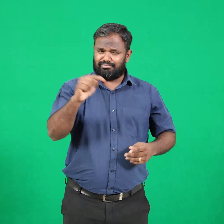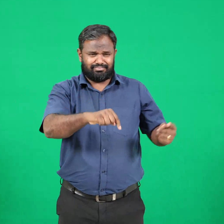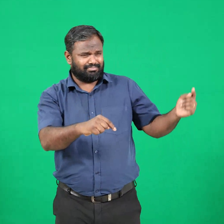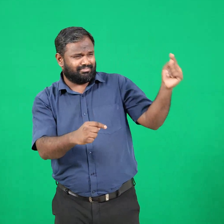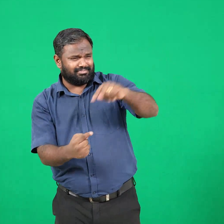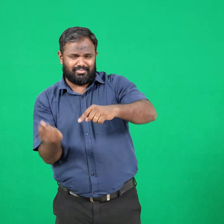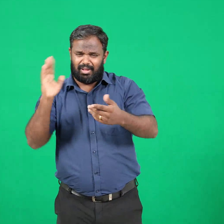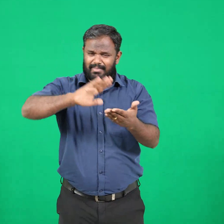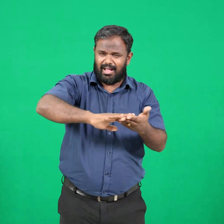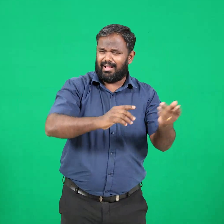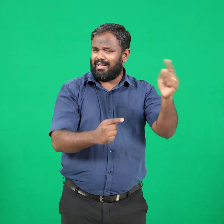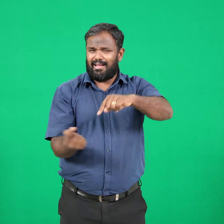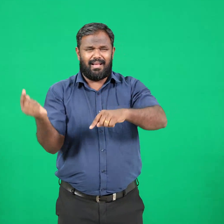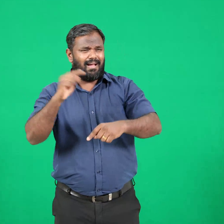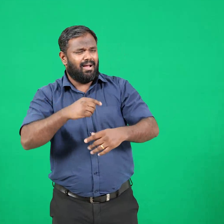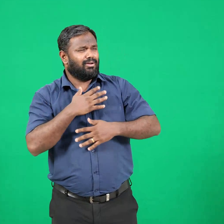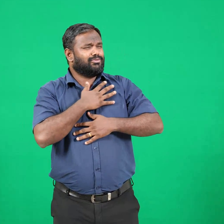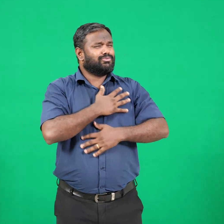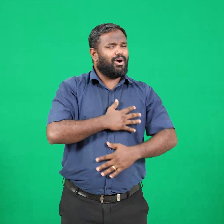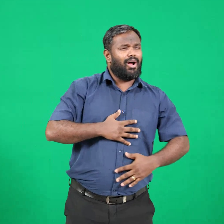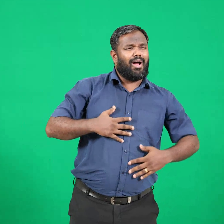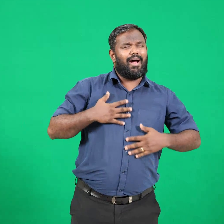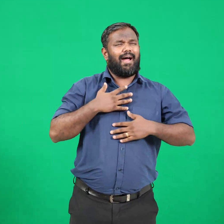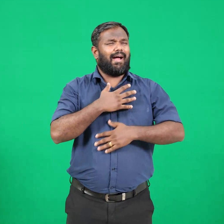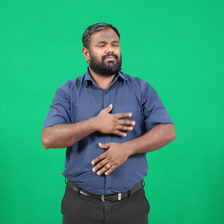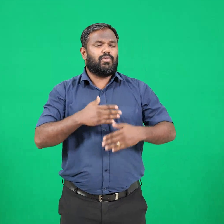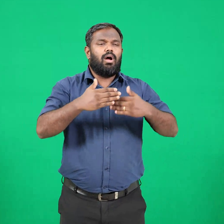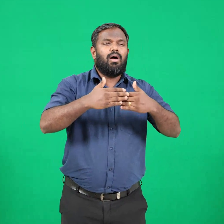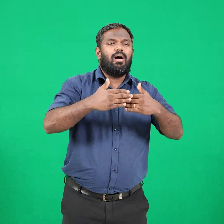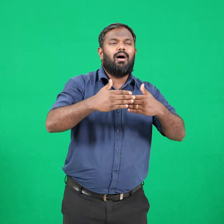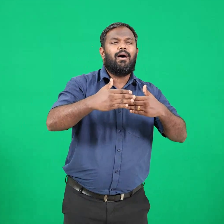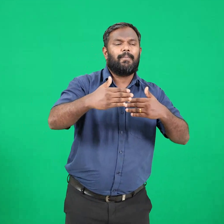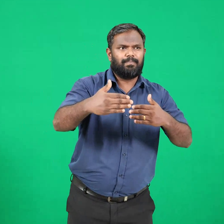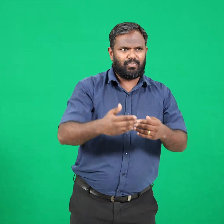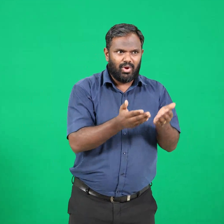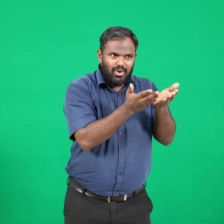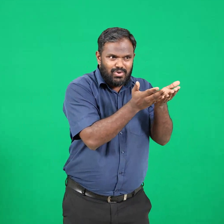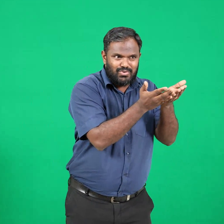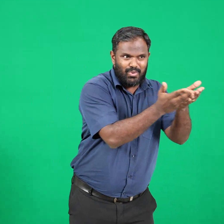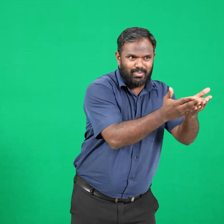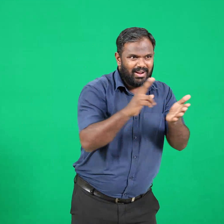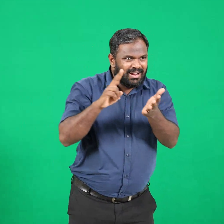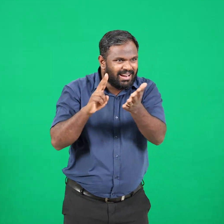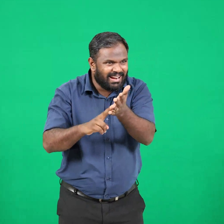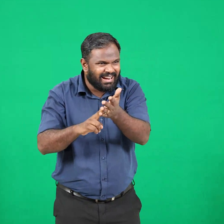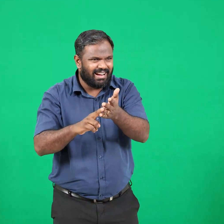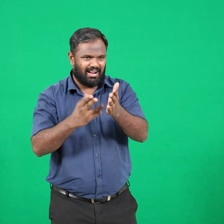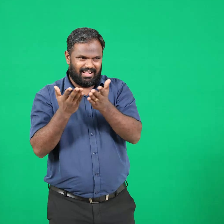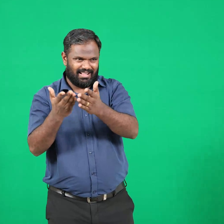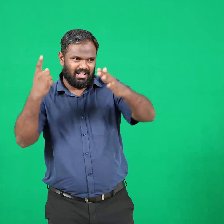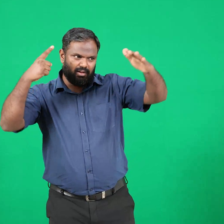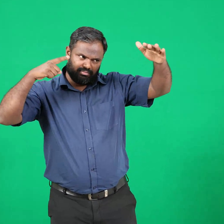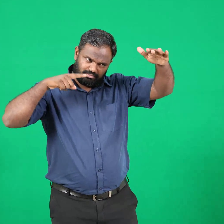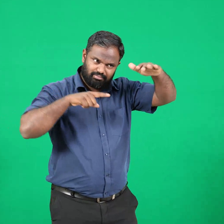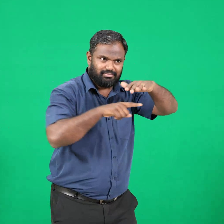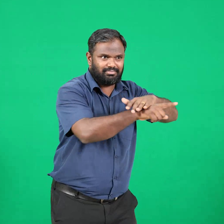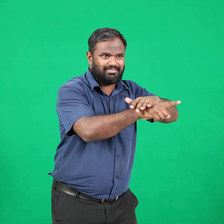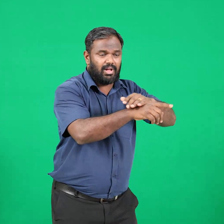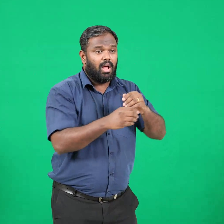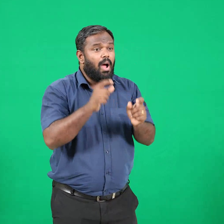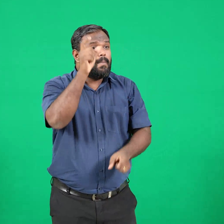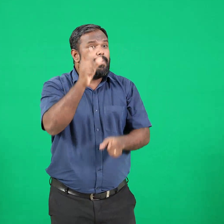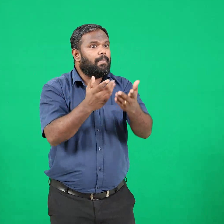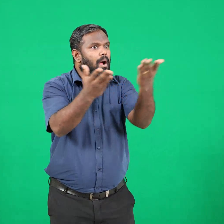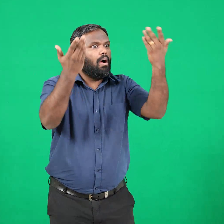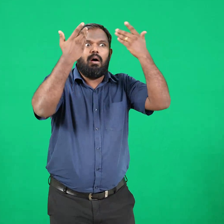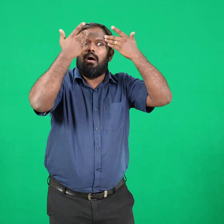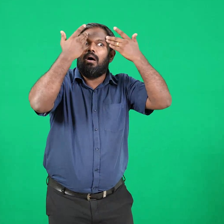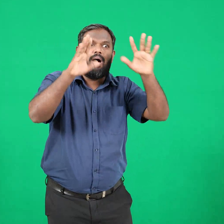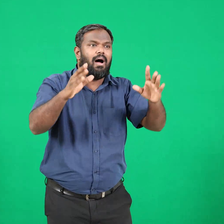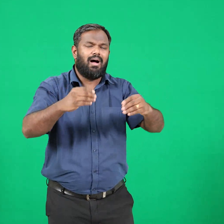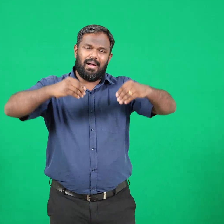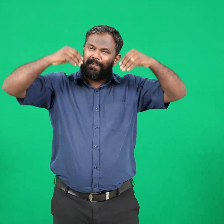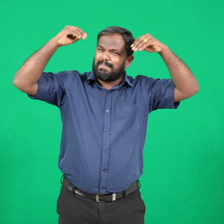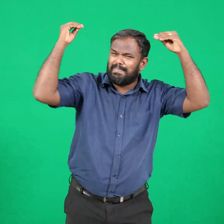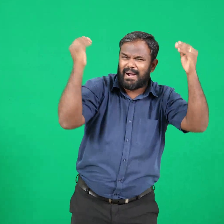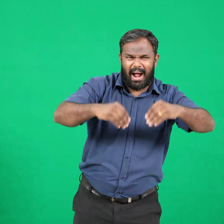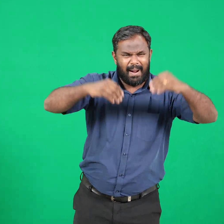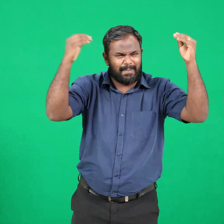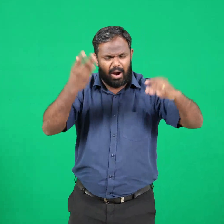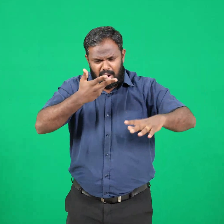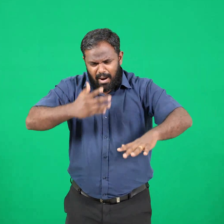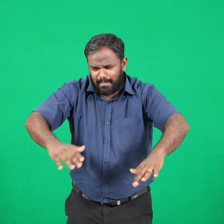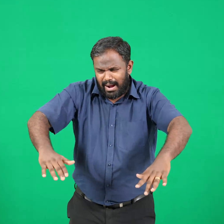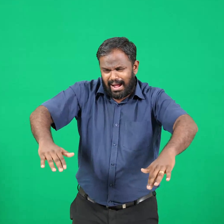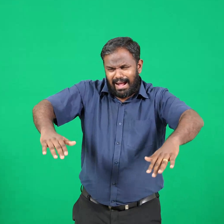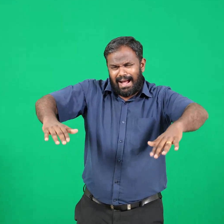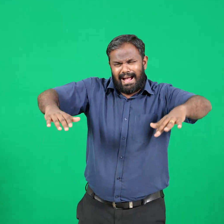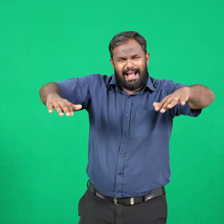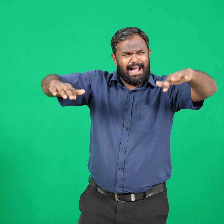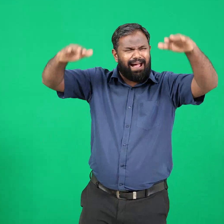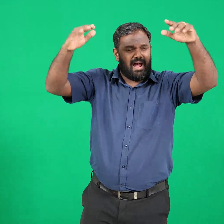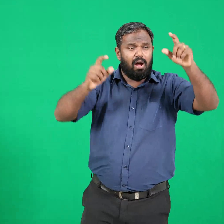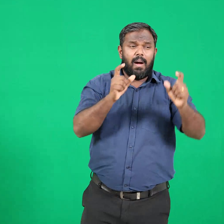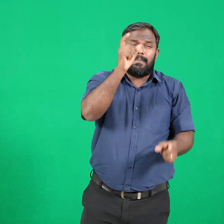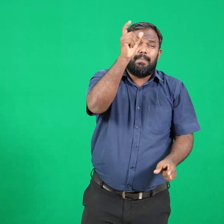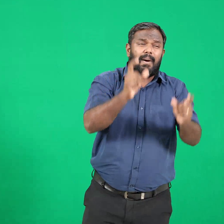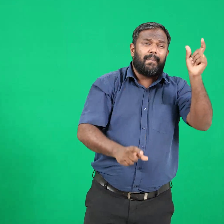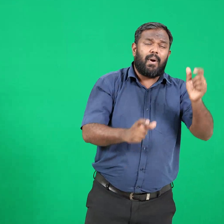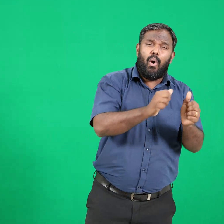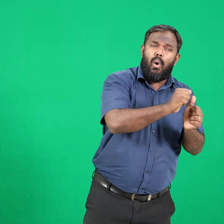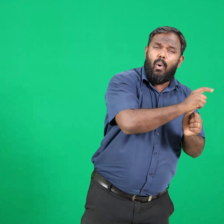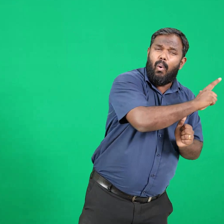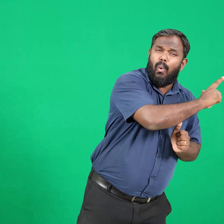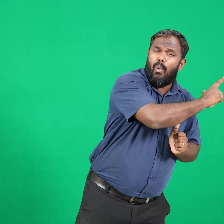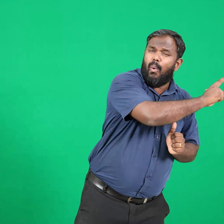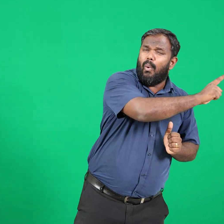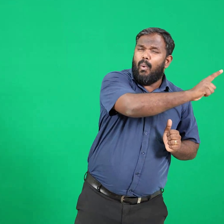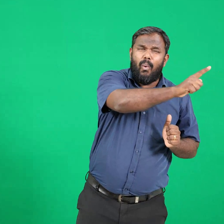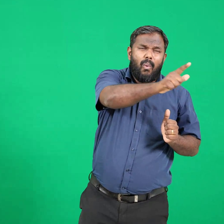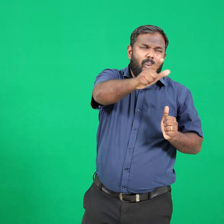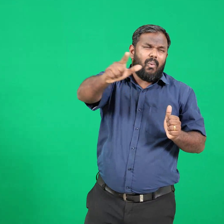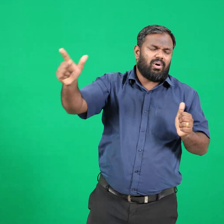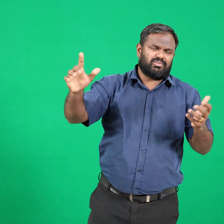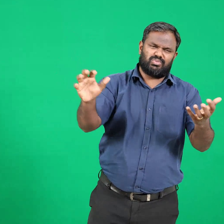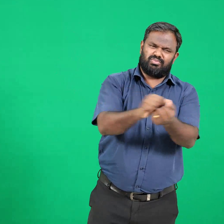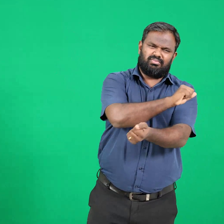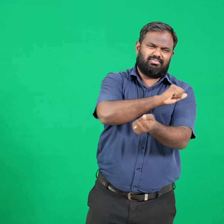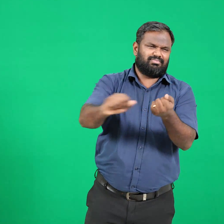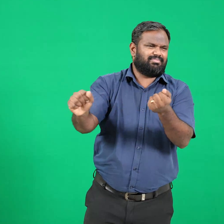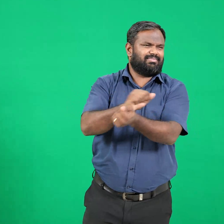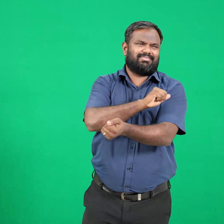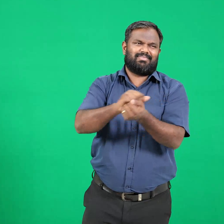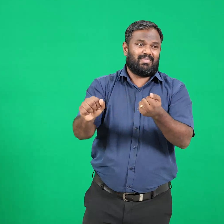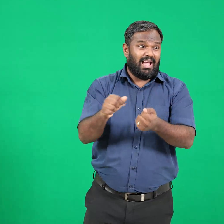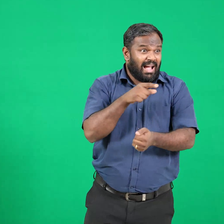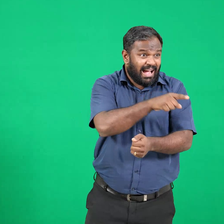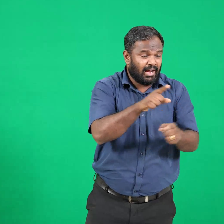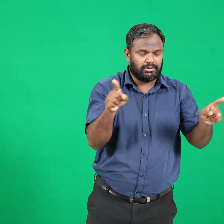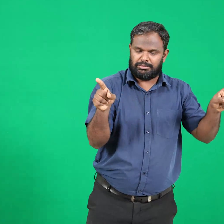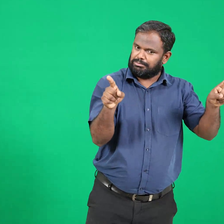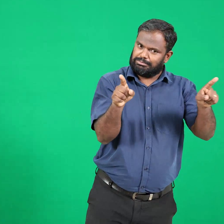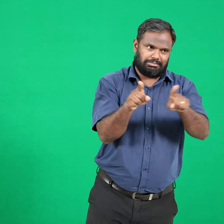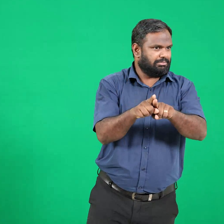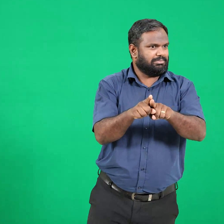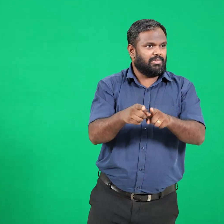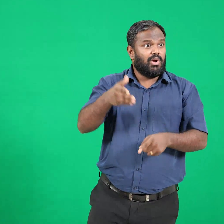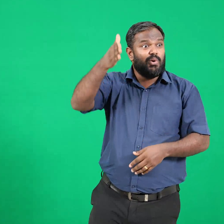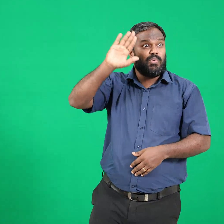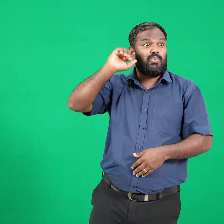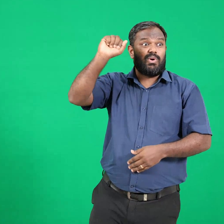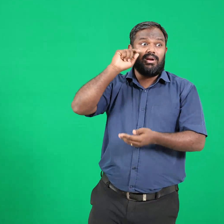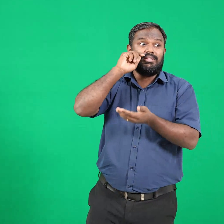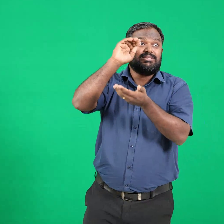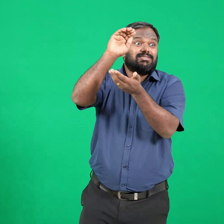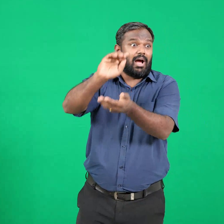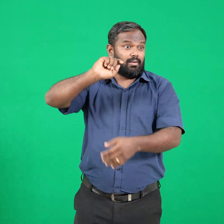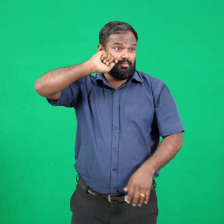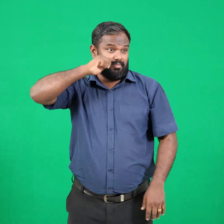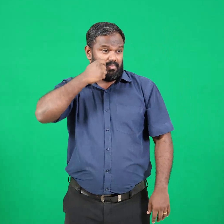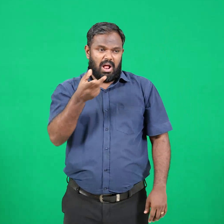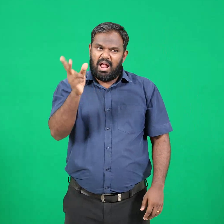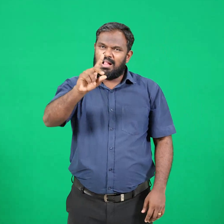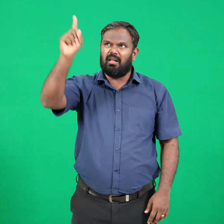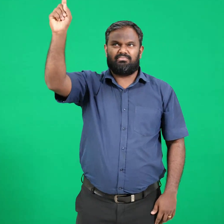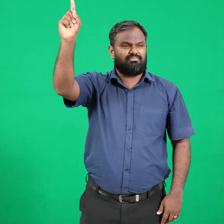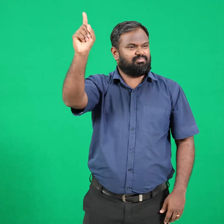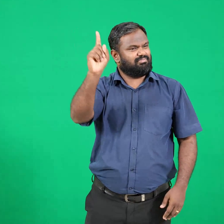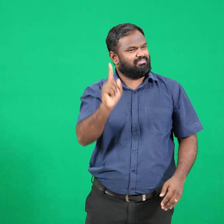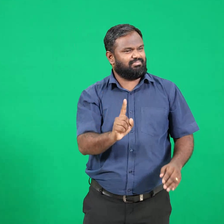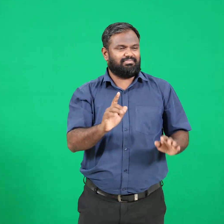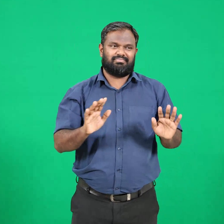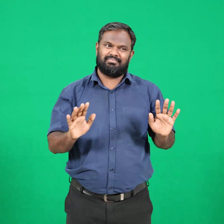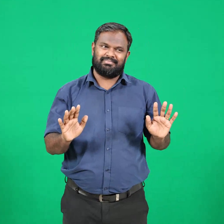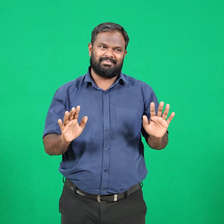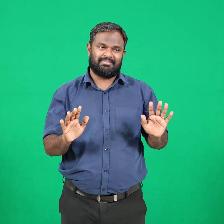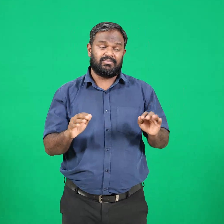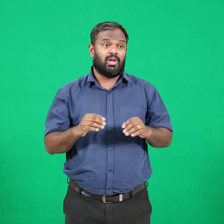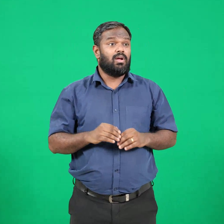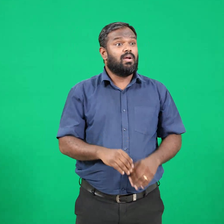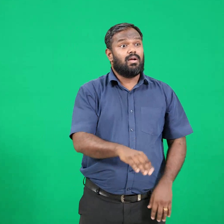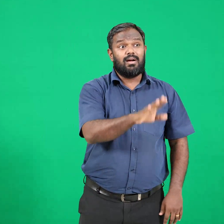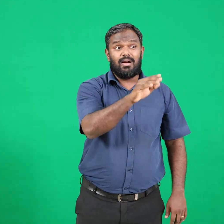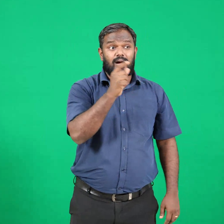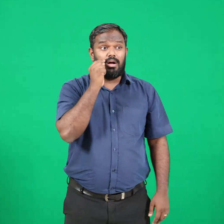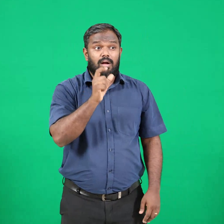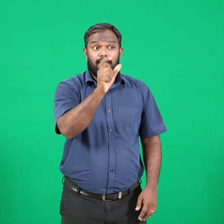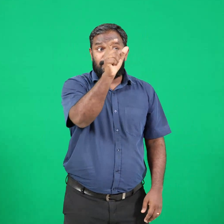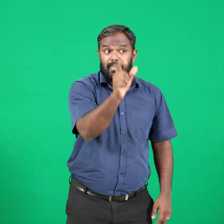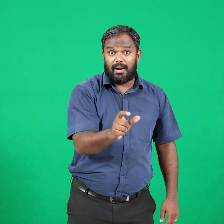And they were oblivious, until the flood came and swept them all away. So will it be at the coming of the Son of Man.